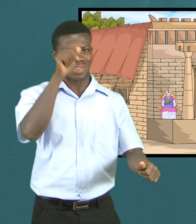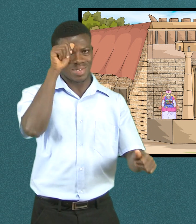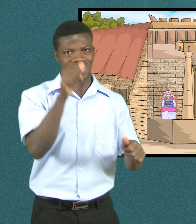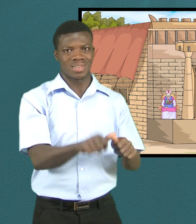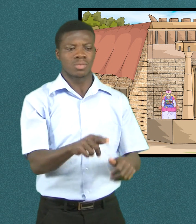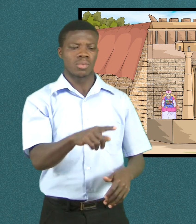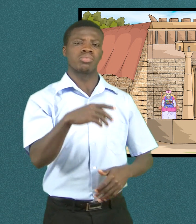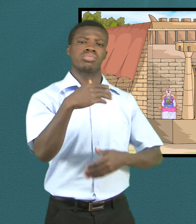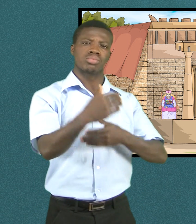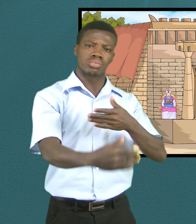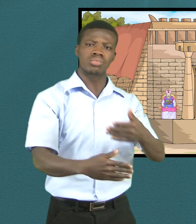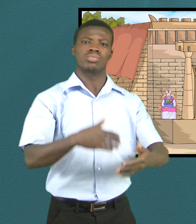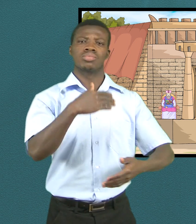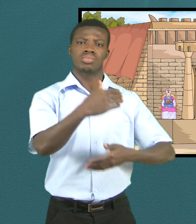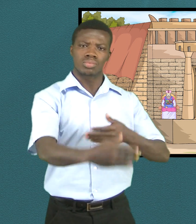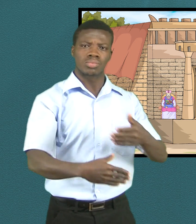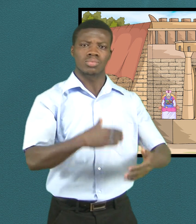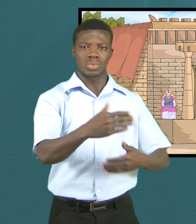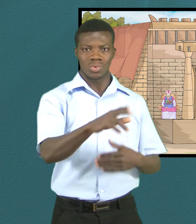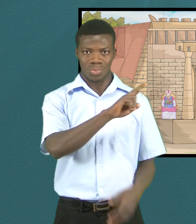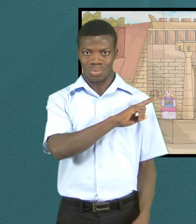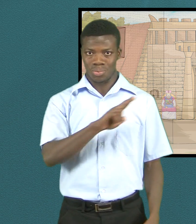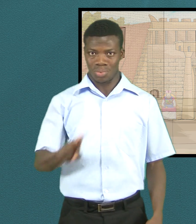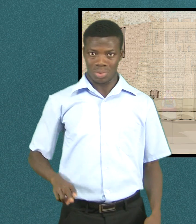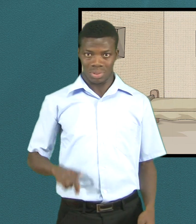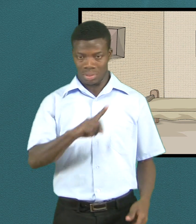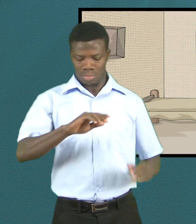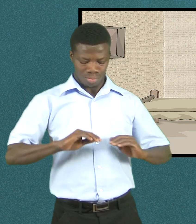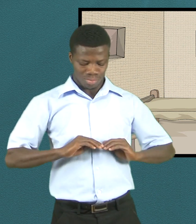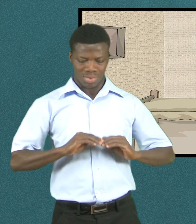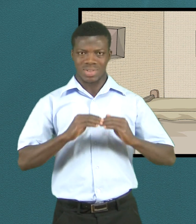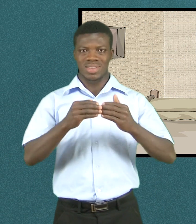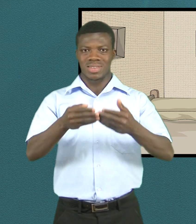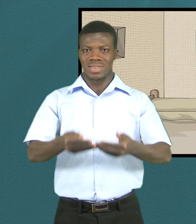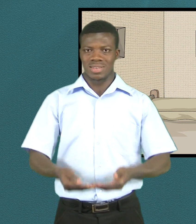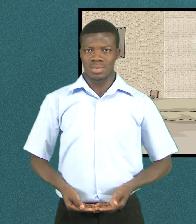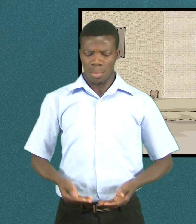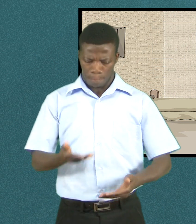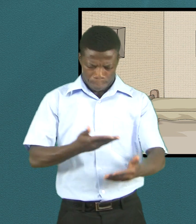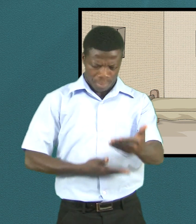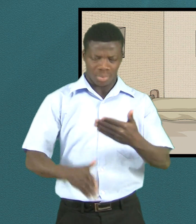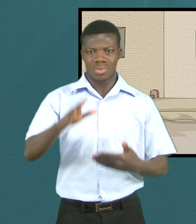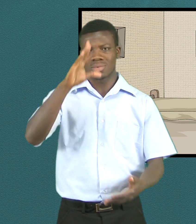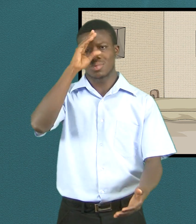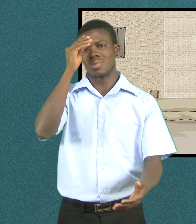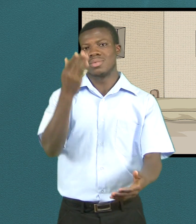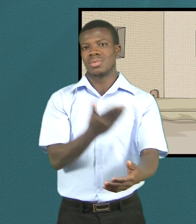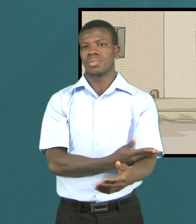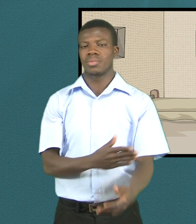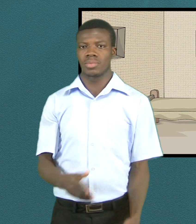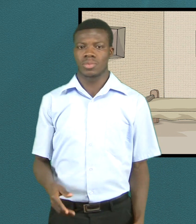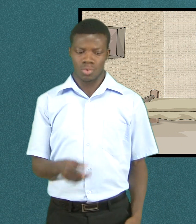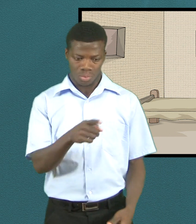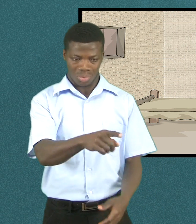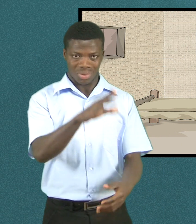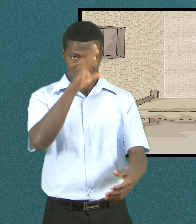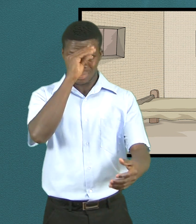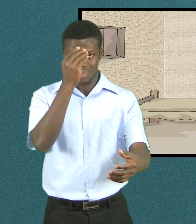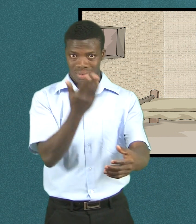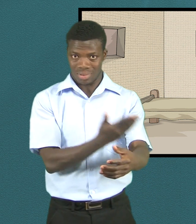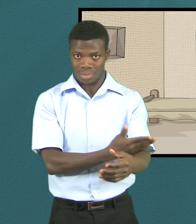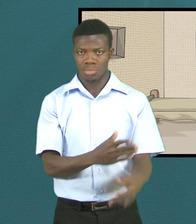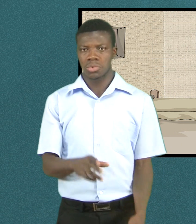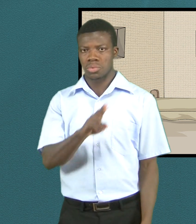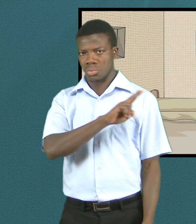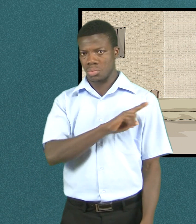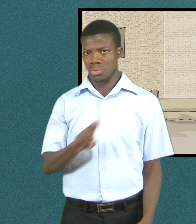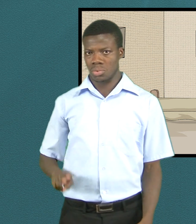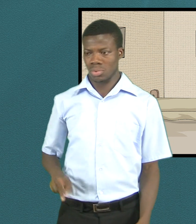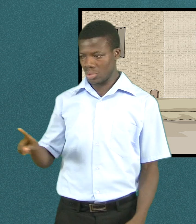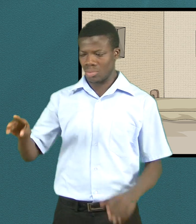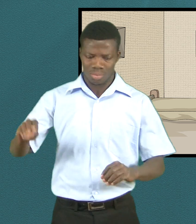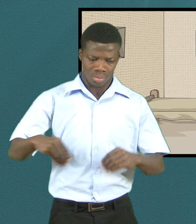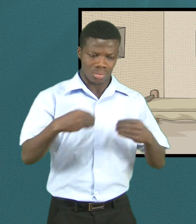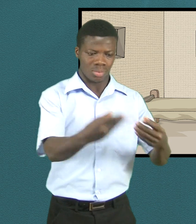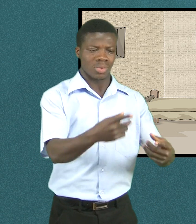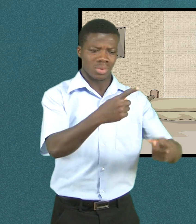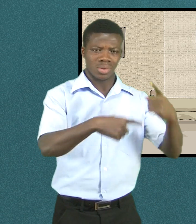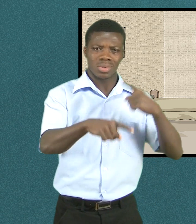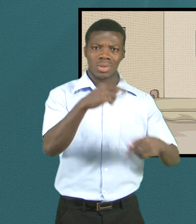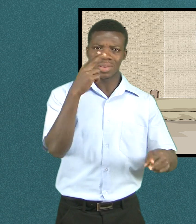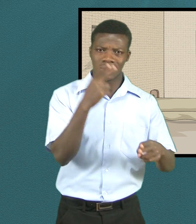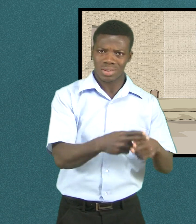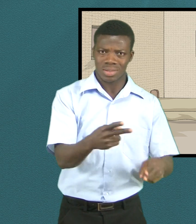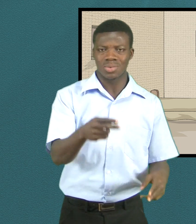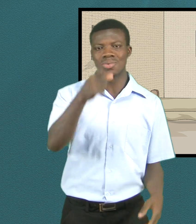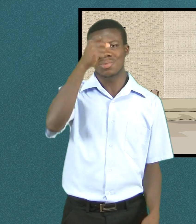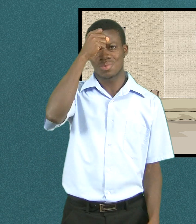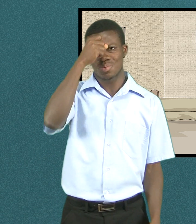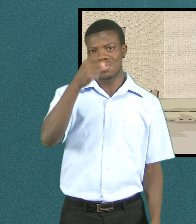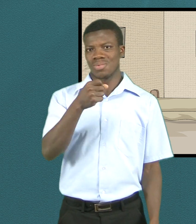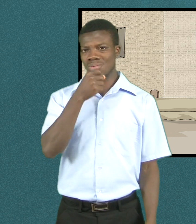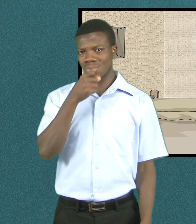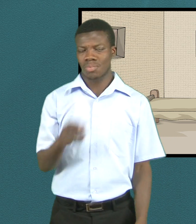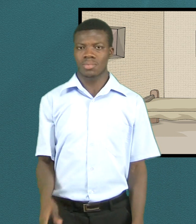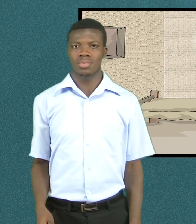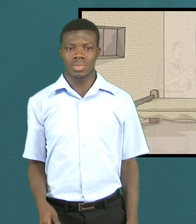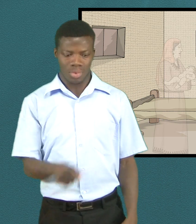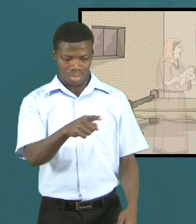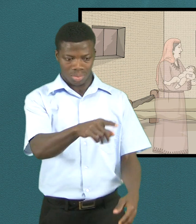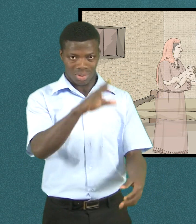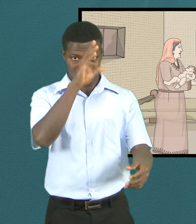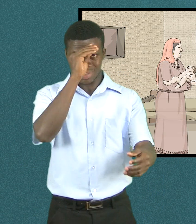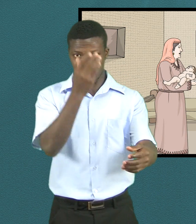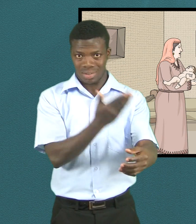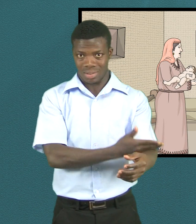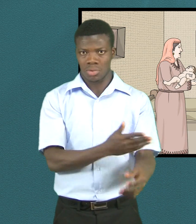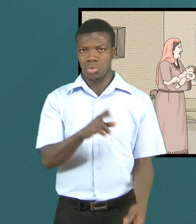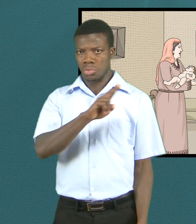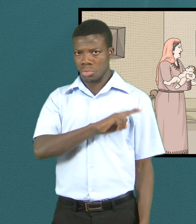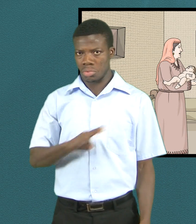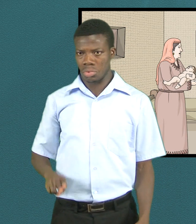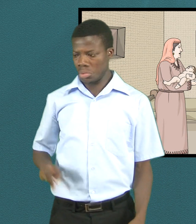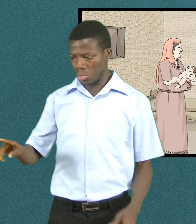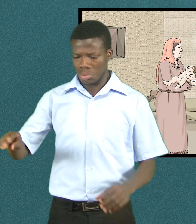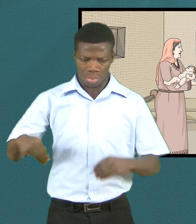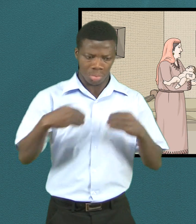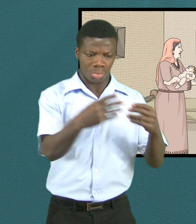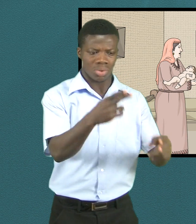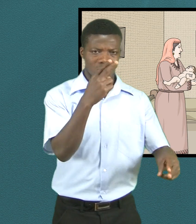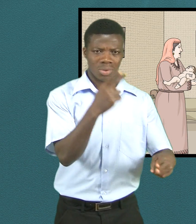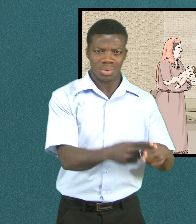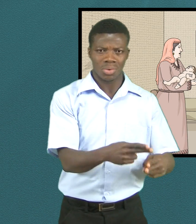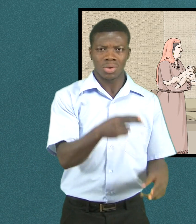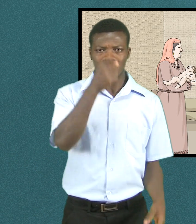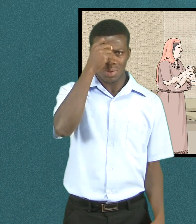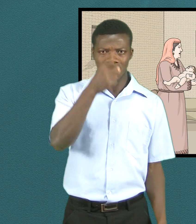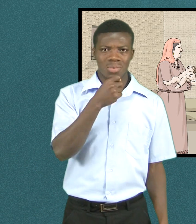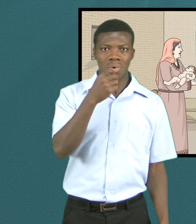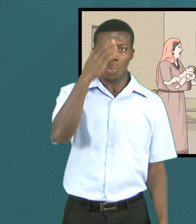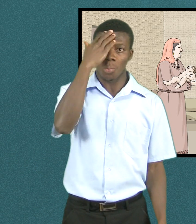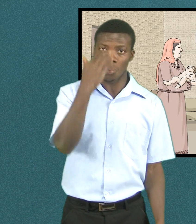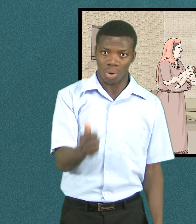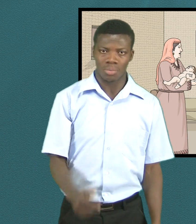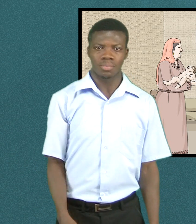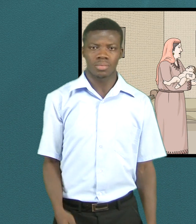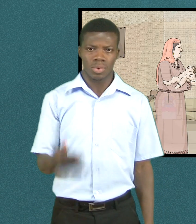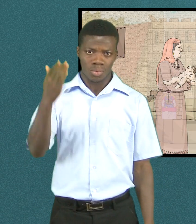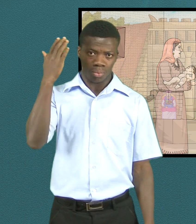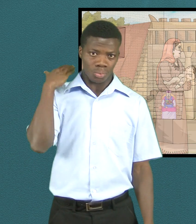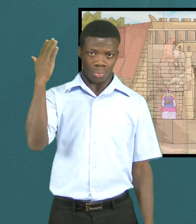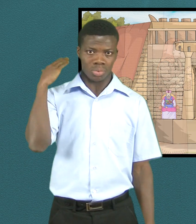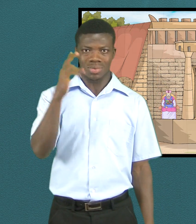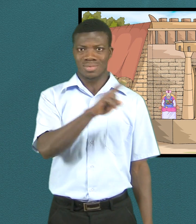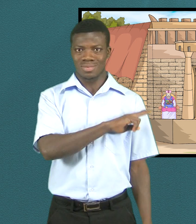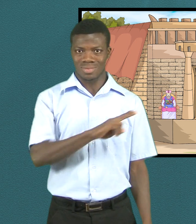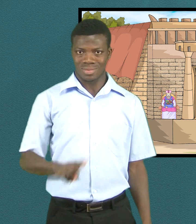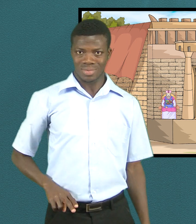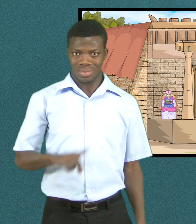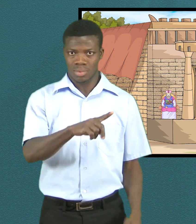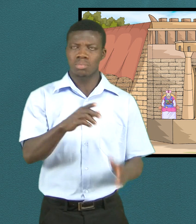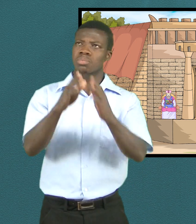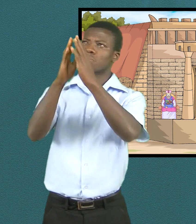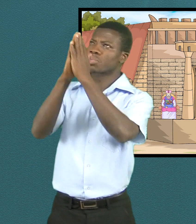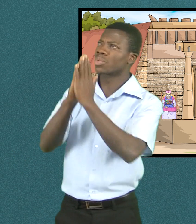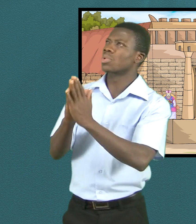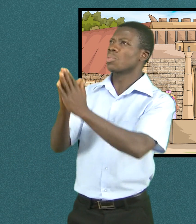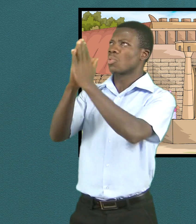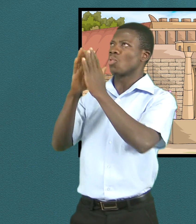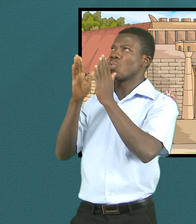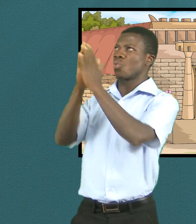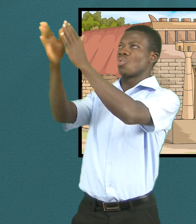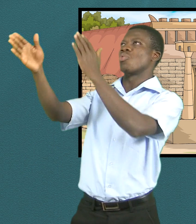So in the course of time, Hannah conceived and gave birth to a son.